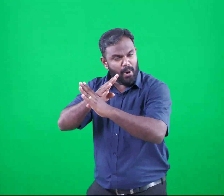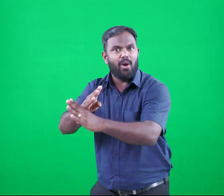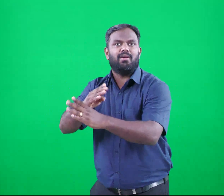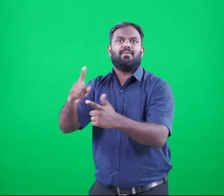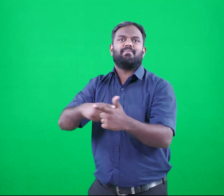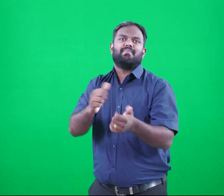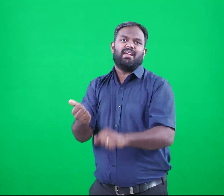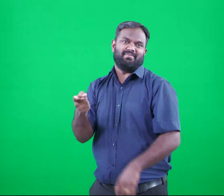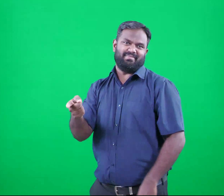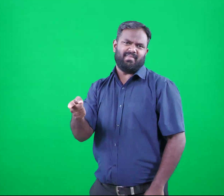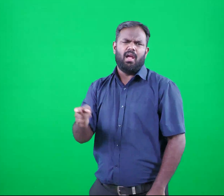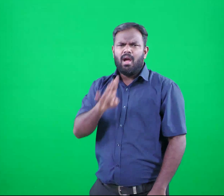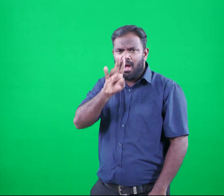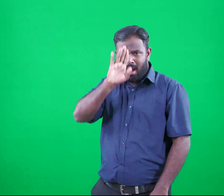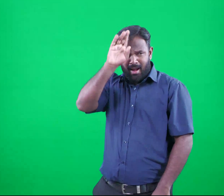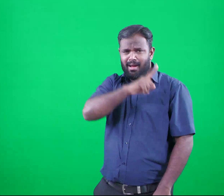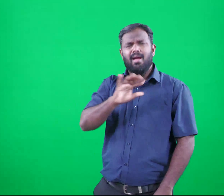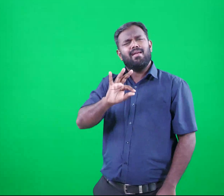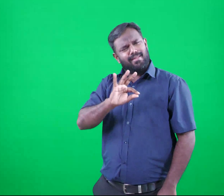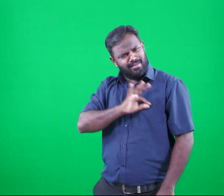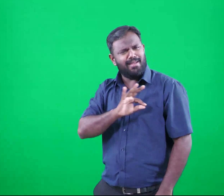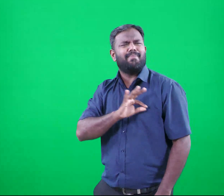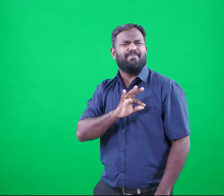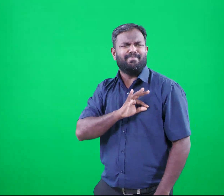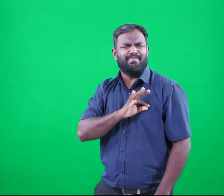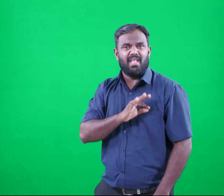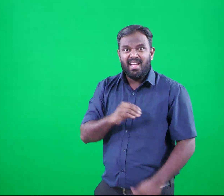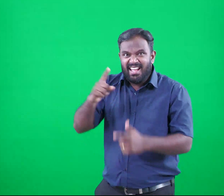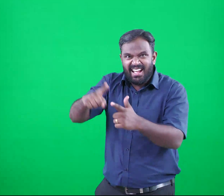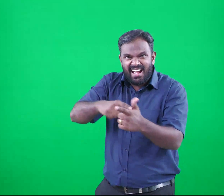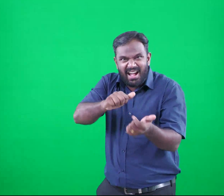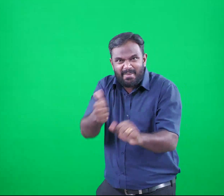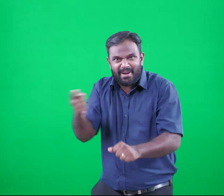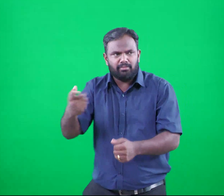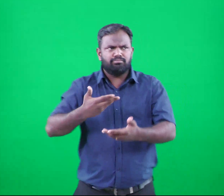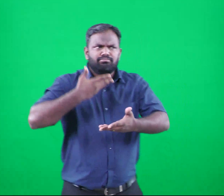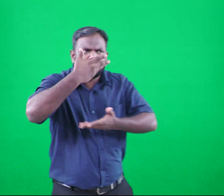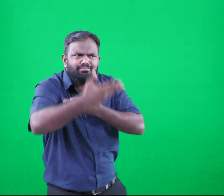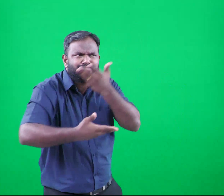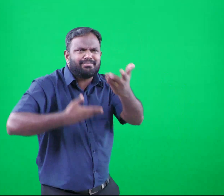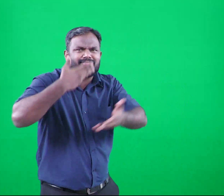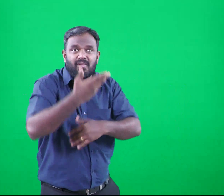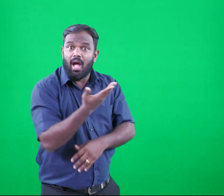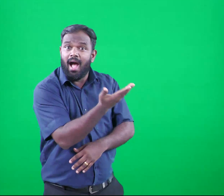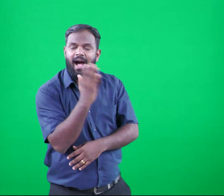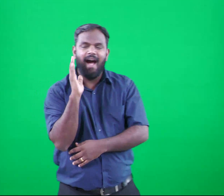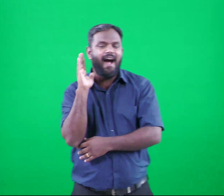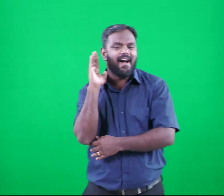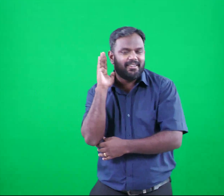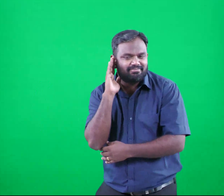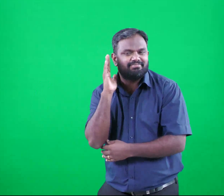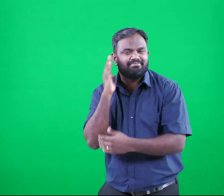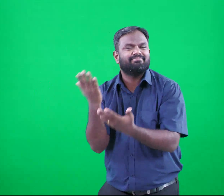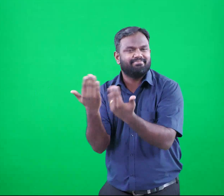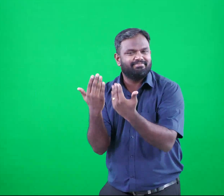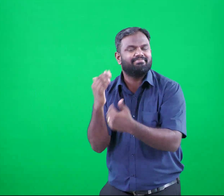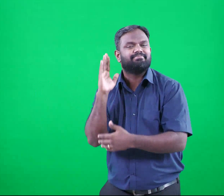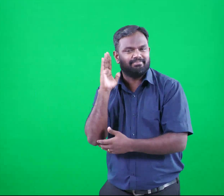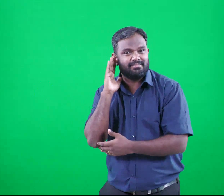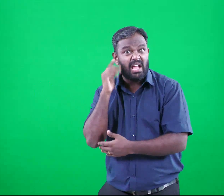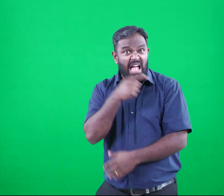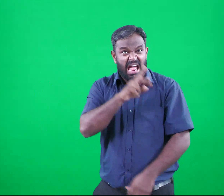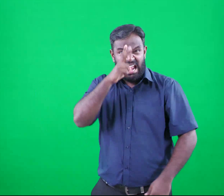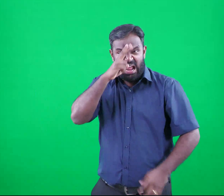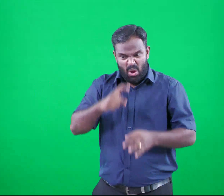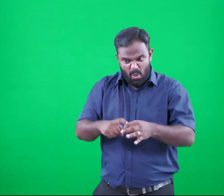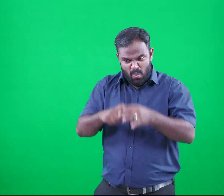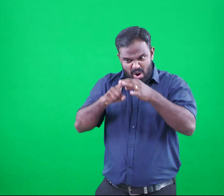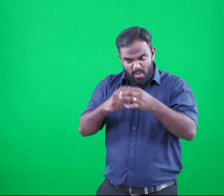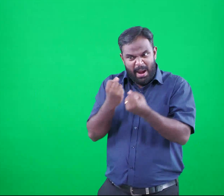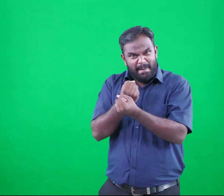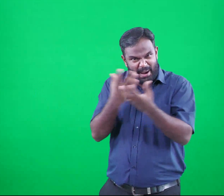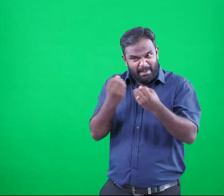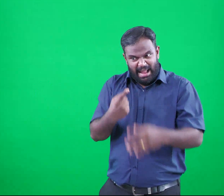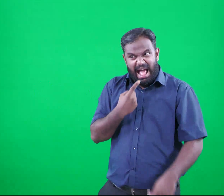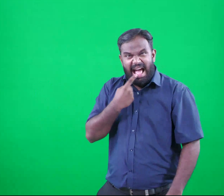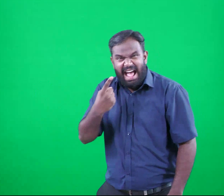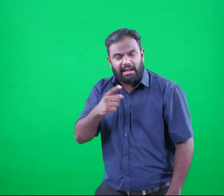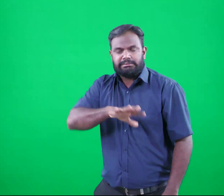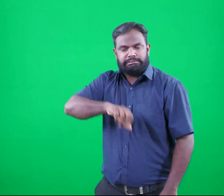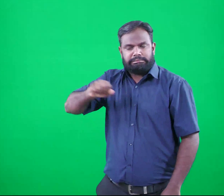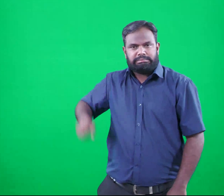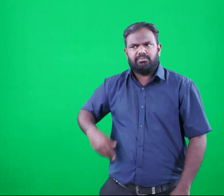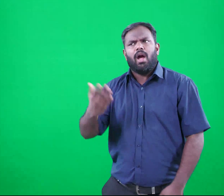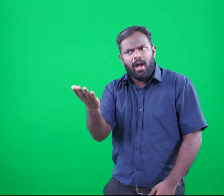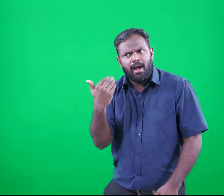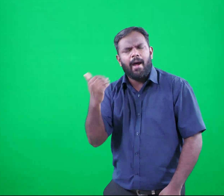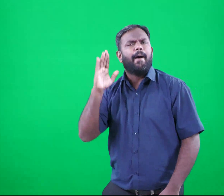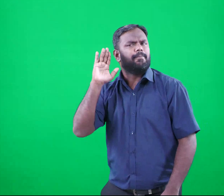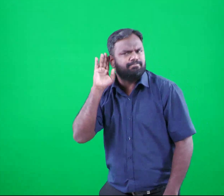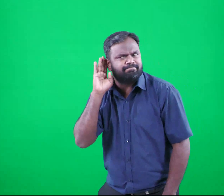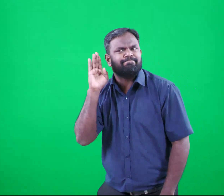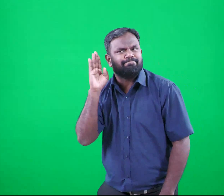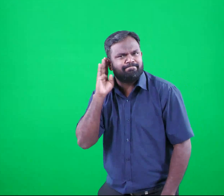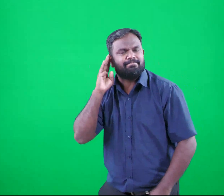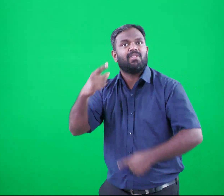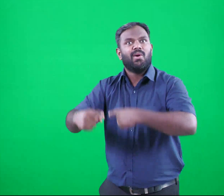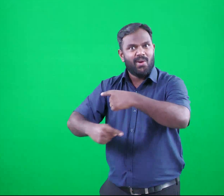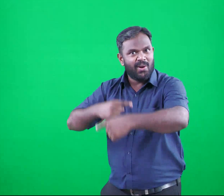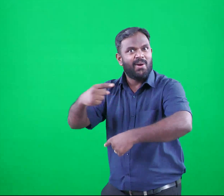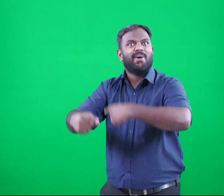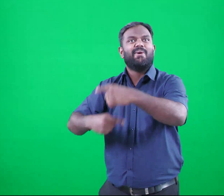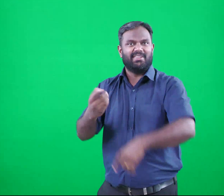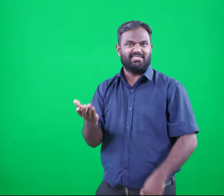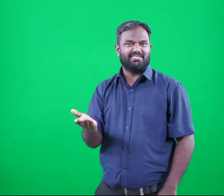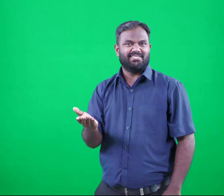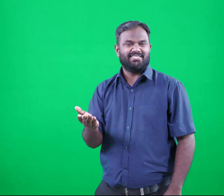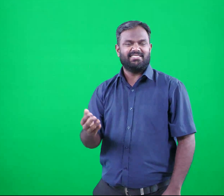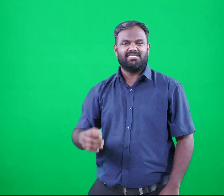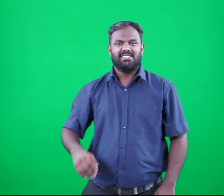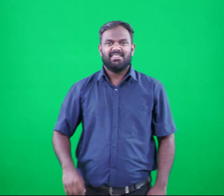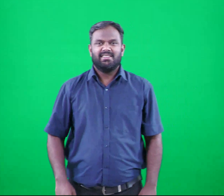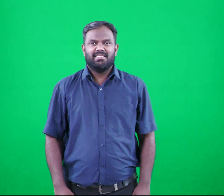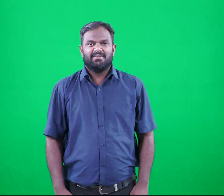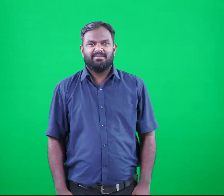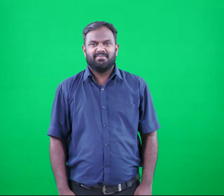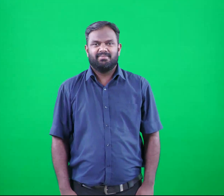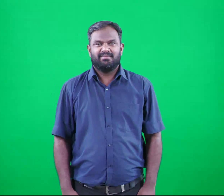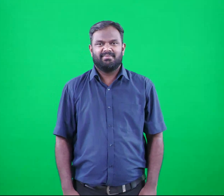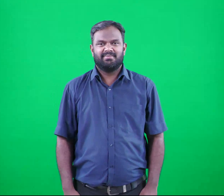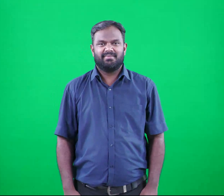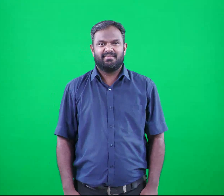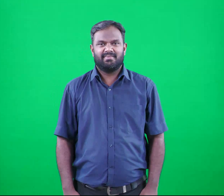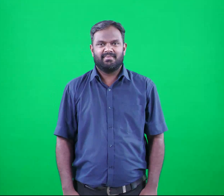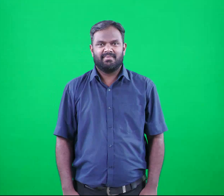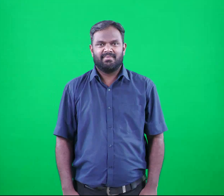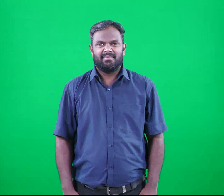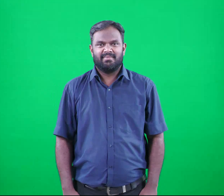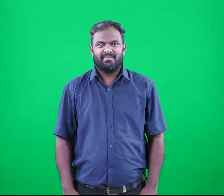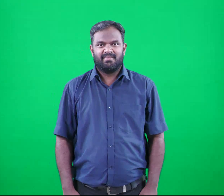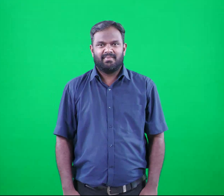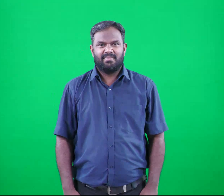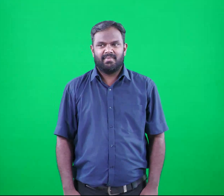When he heard John's words, he was greatly perplexed; yet he listened to him gladly.